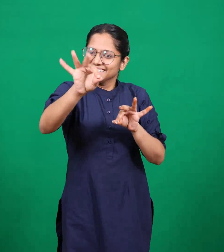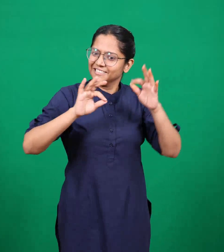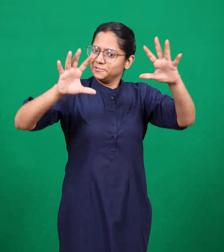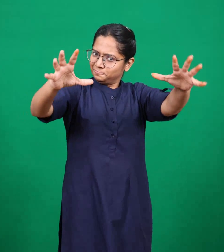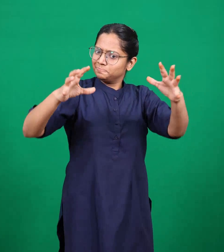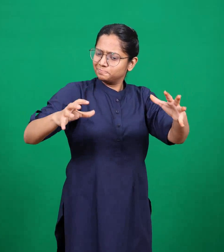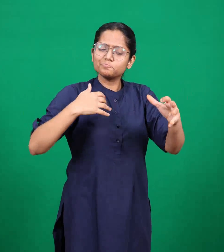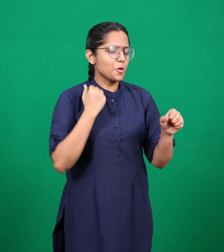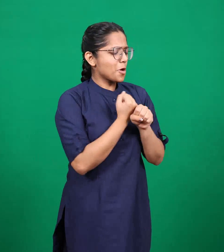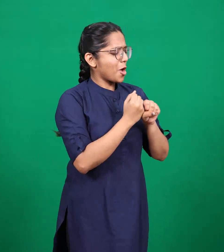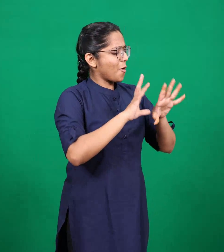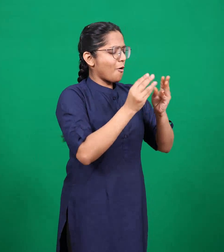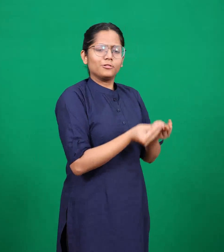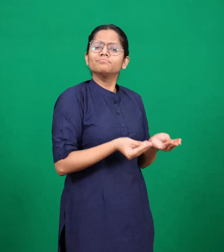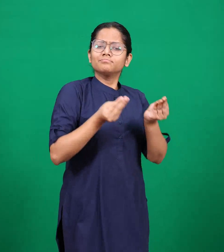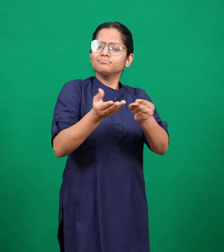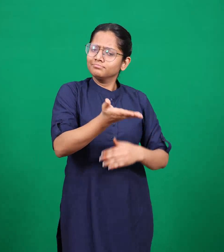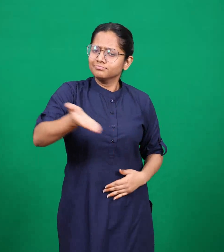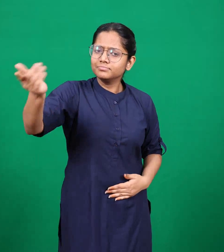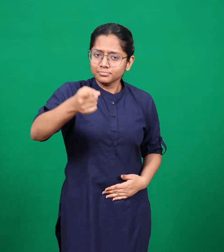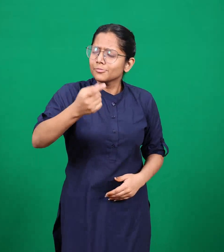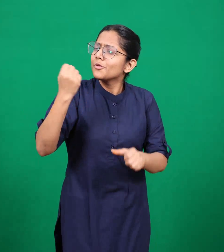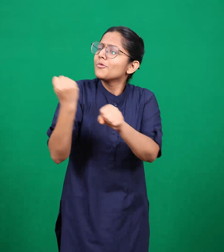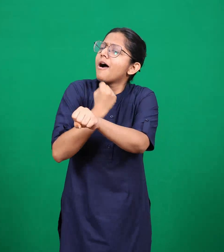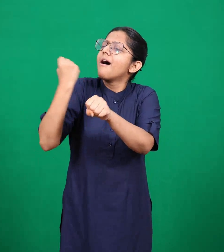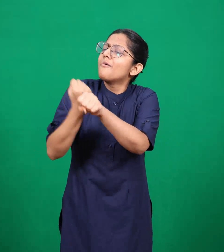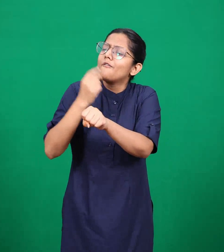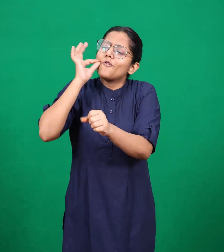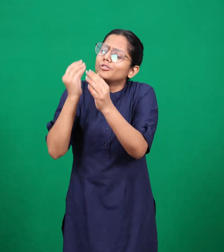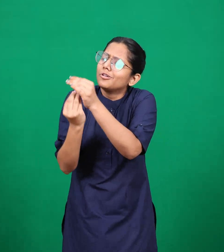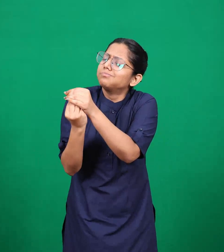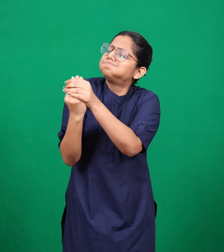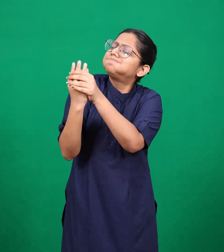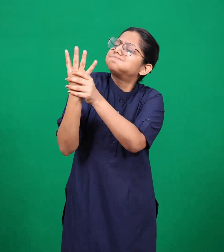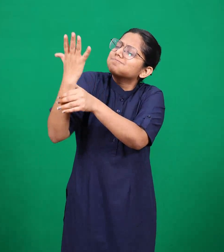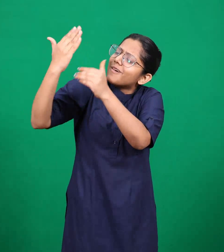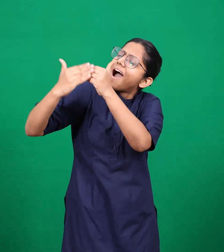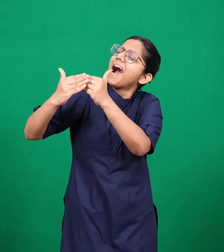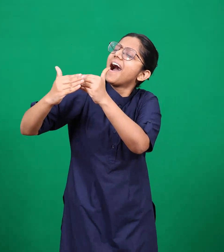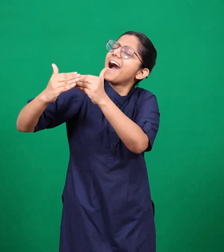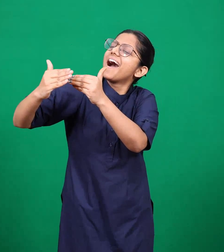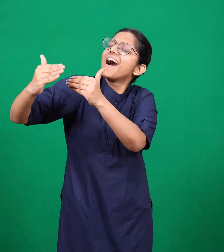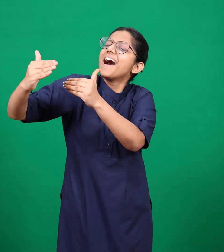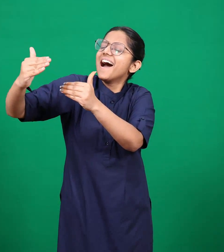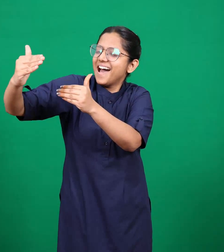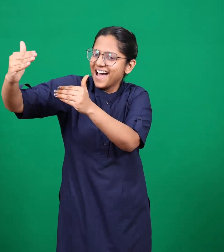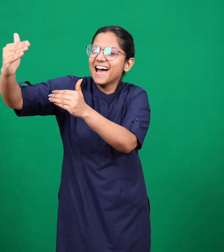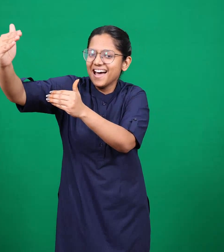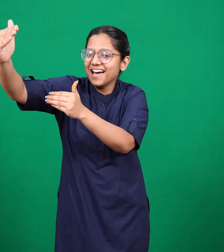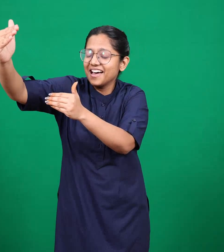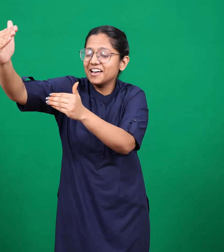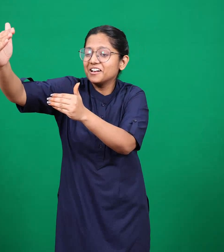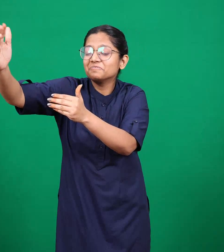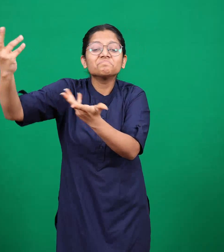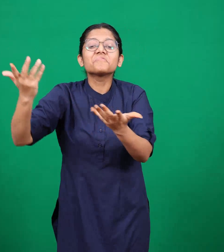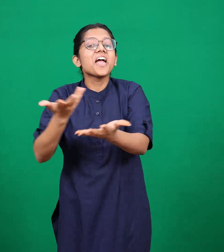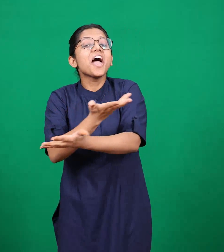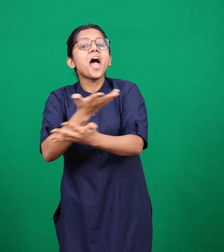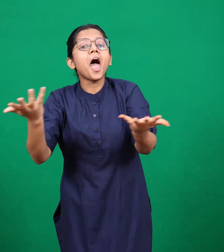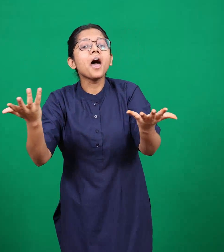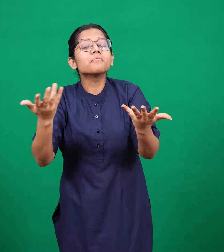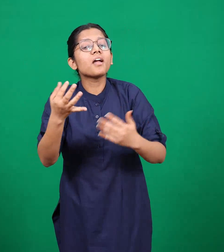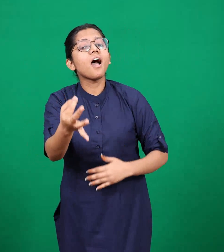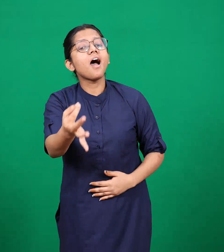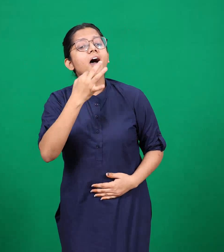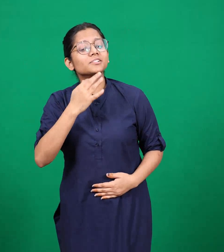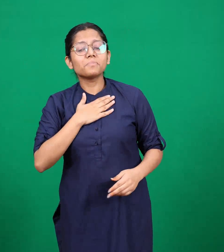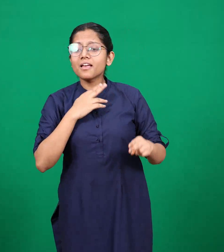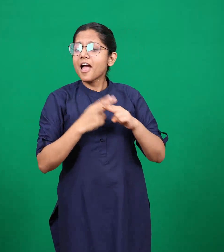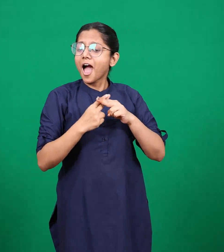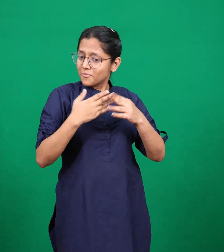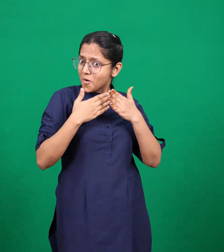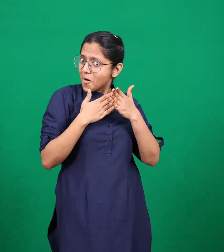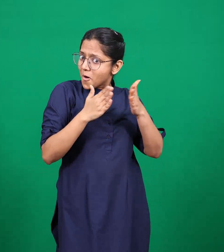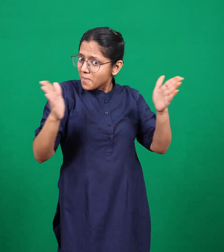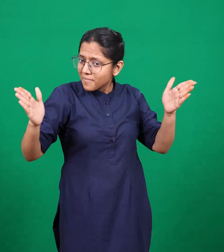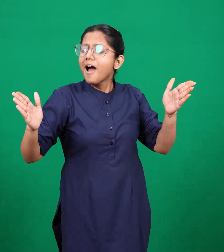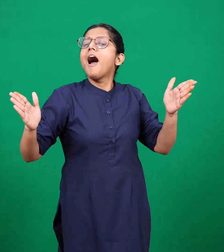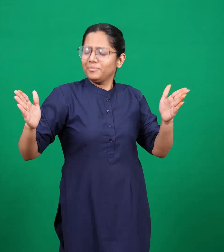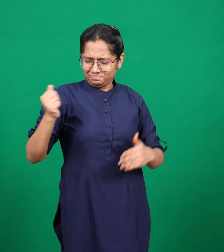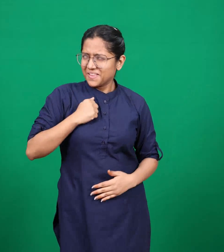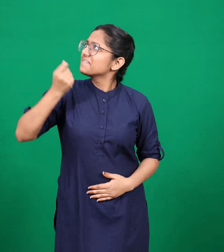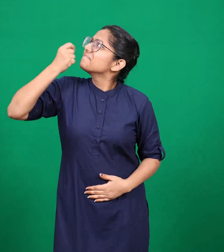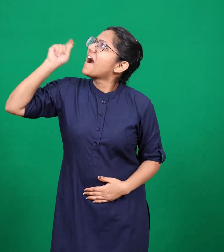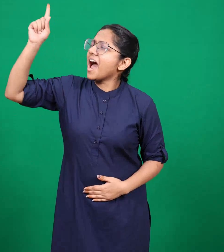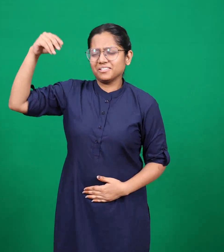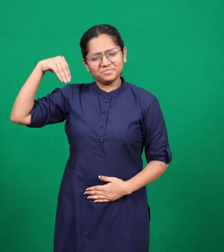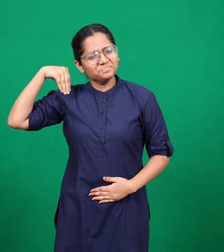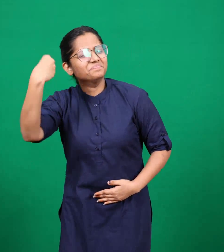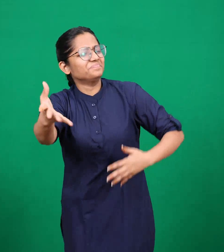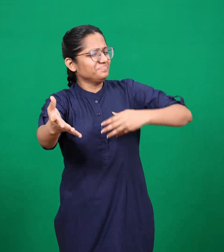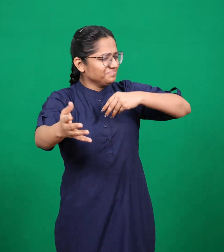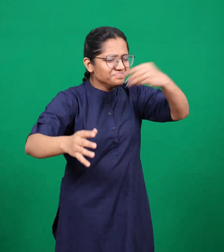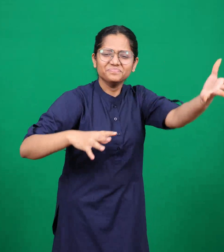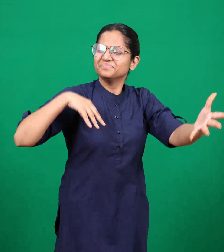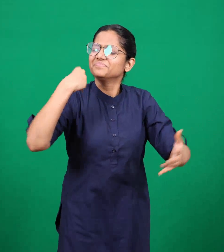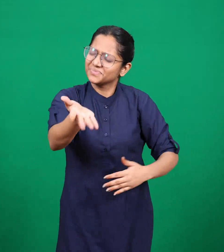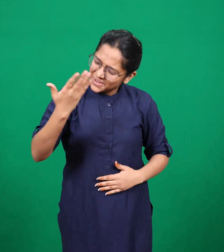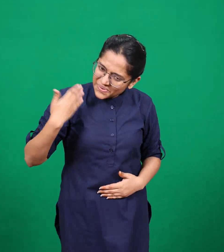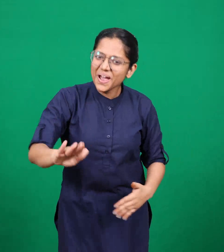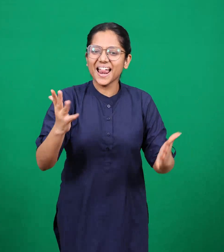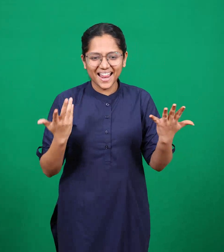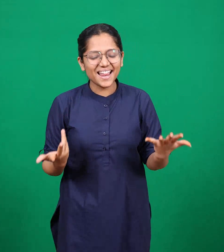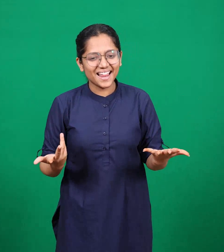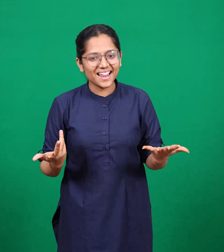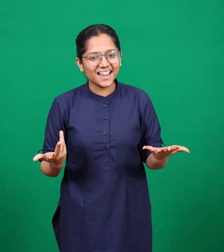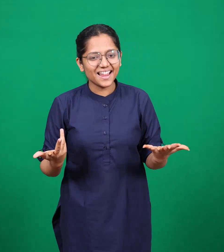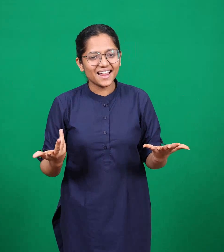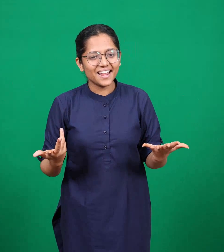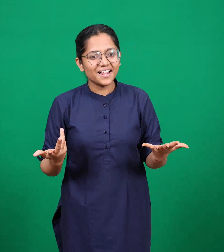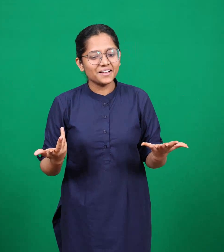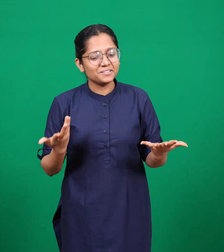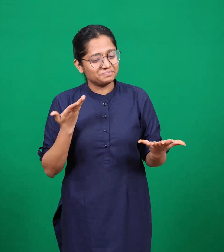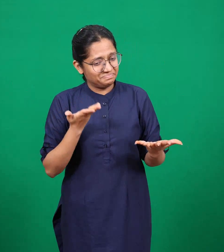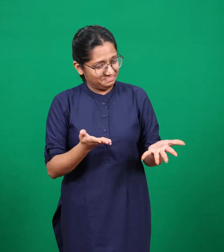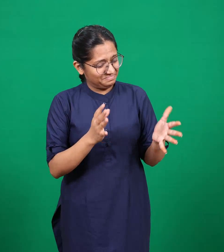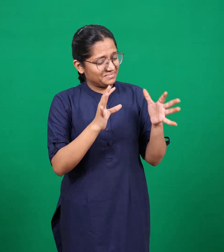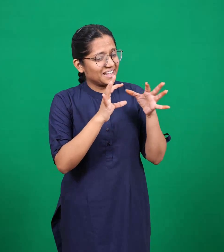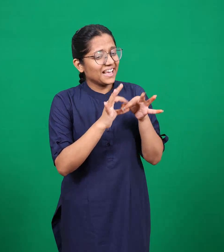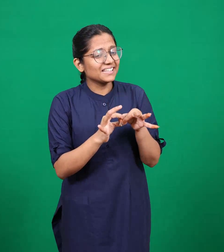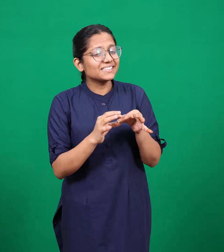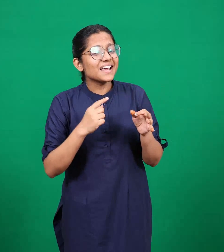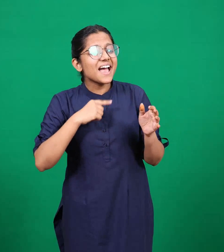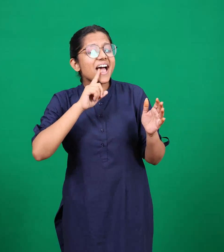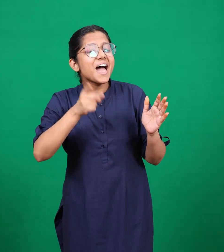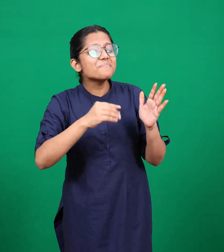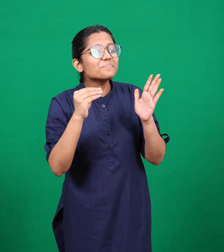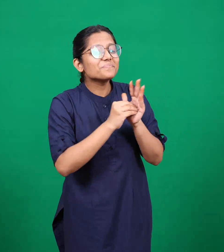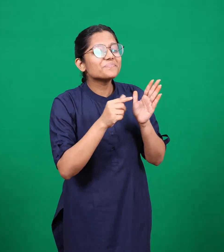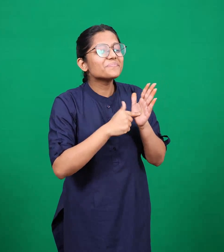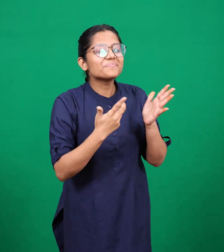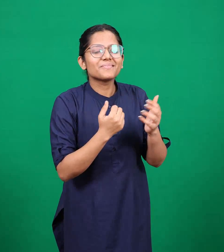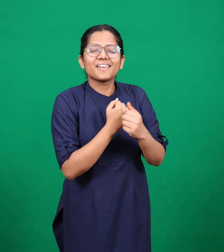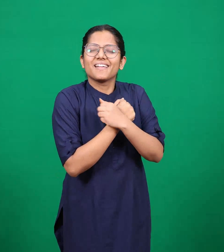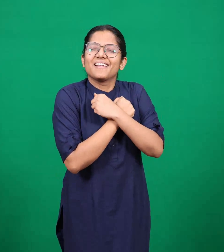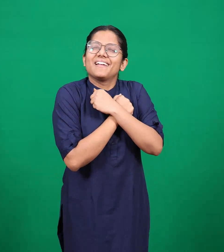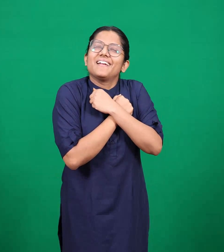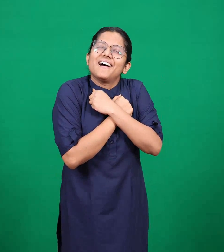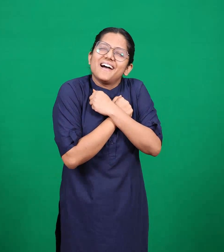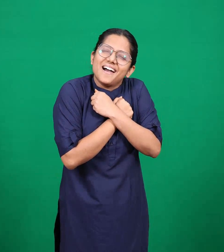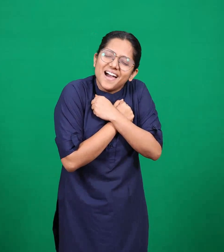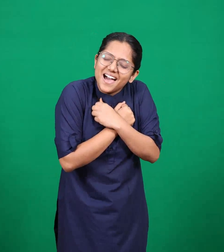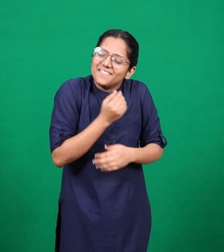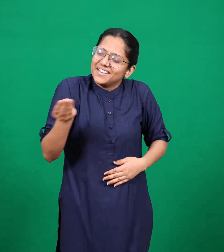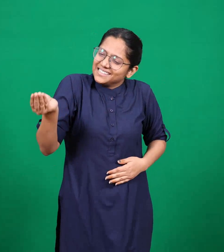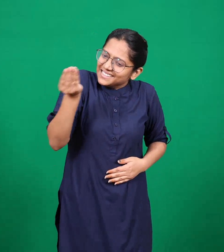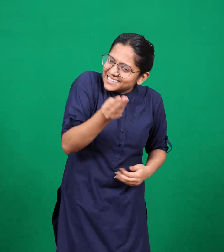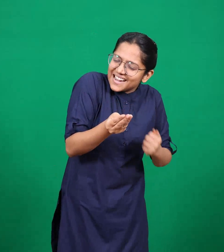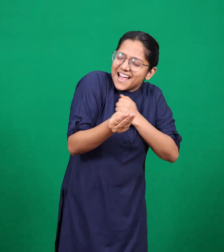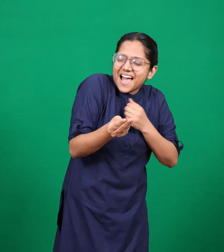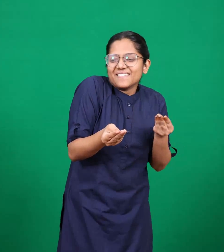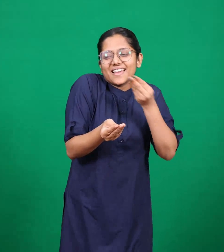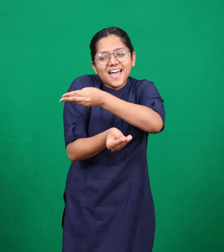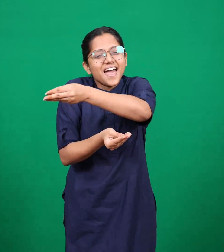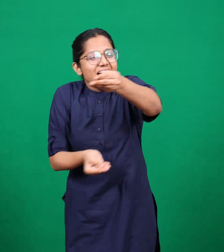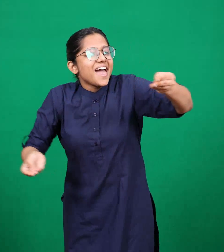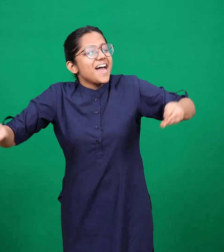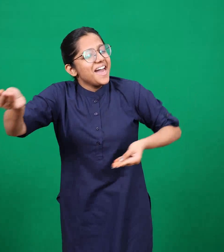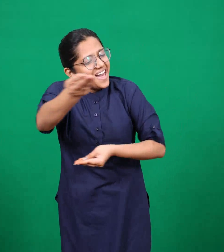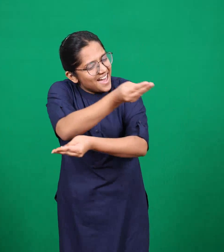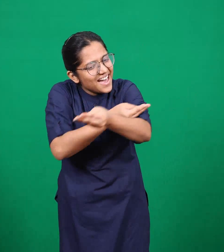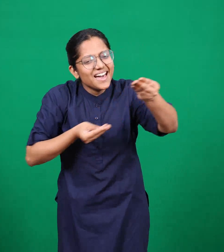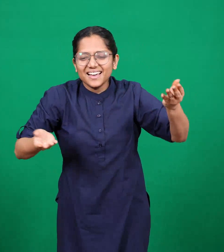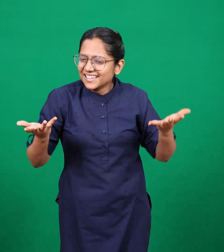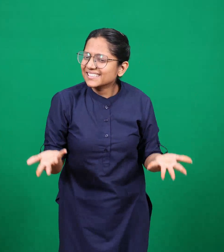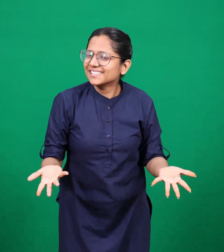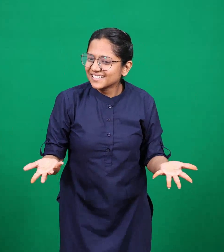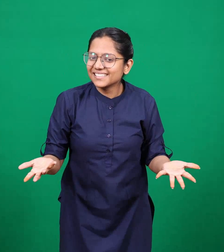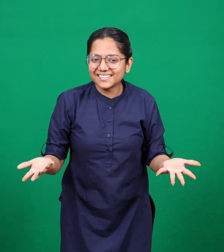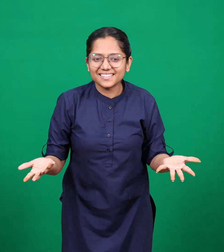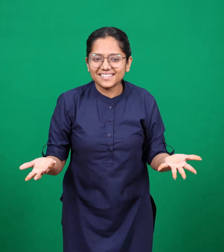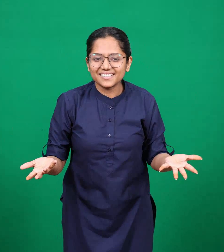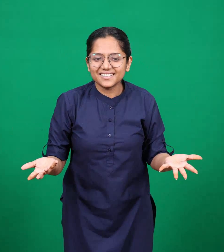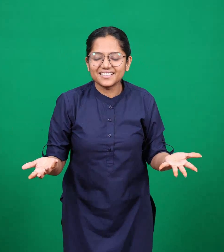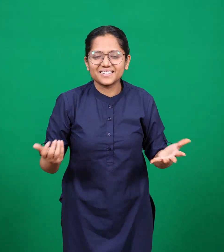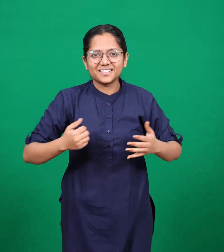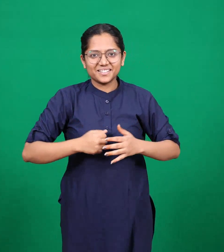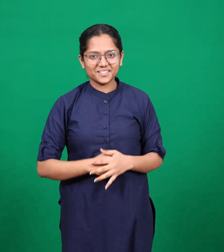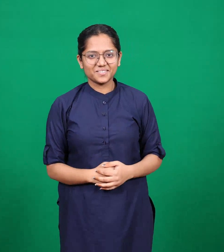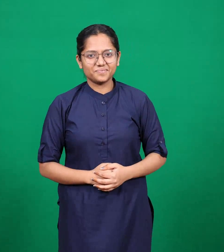And I appointed you to go and bear fruit- fruit that will remain- so that whatever you ask the Father in My name, He will give you.